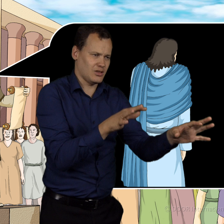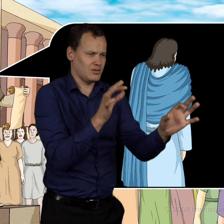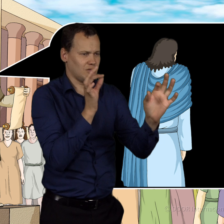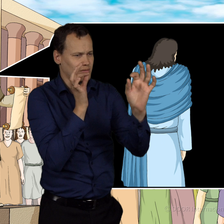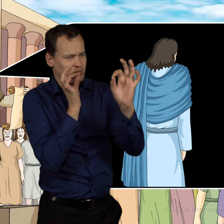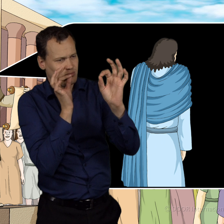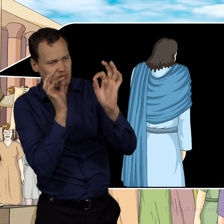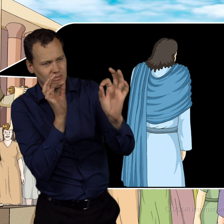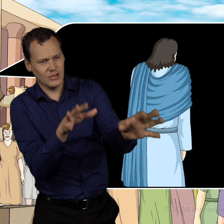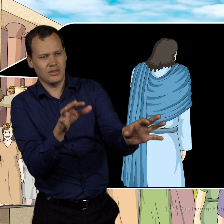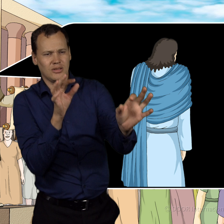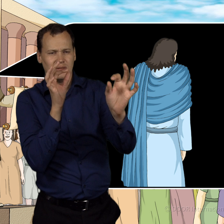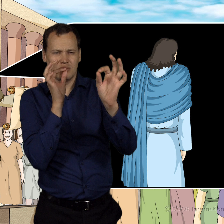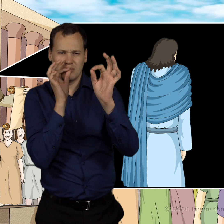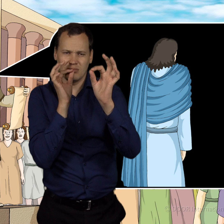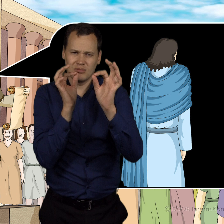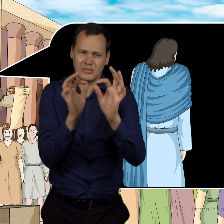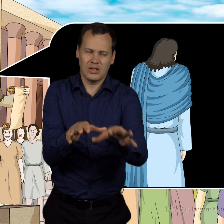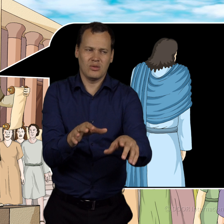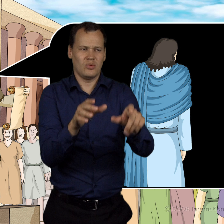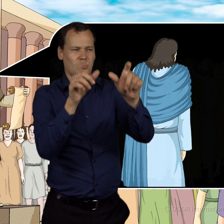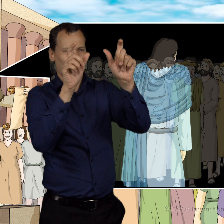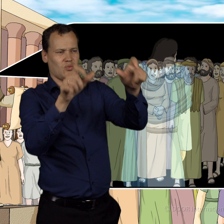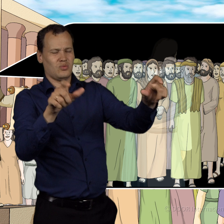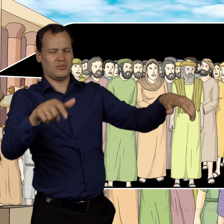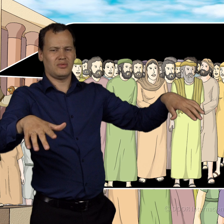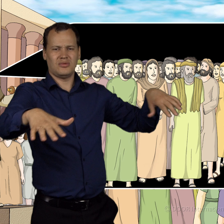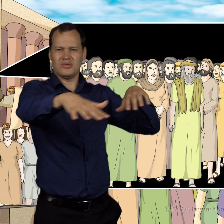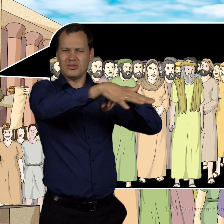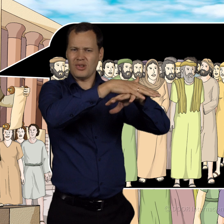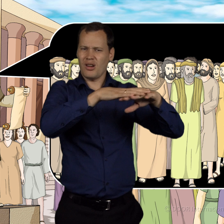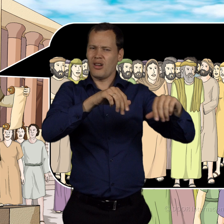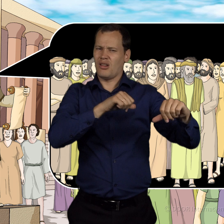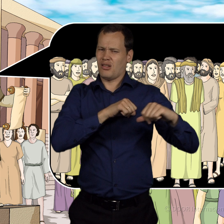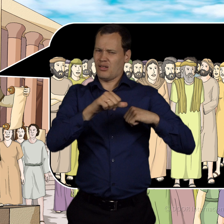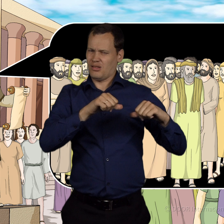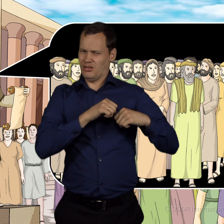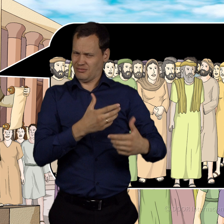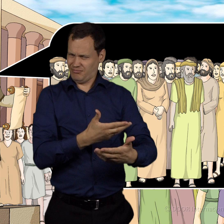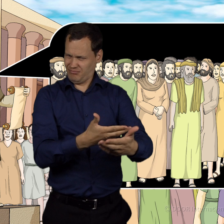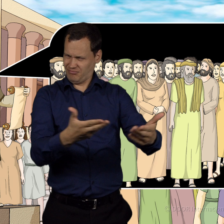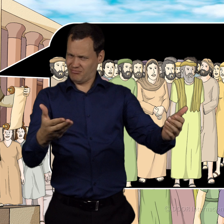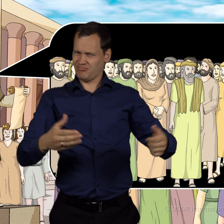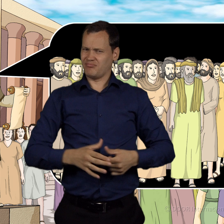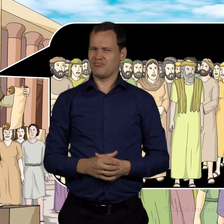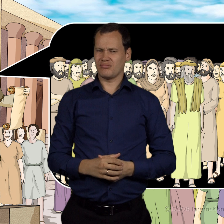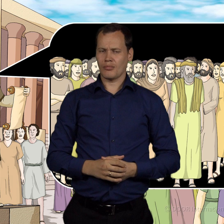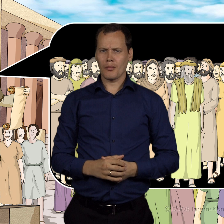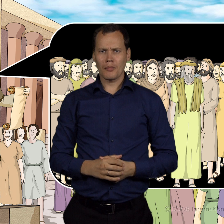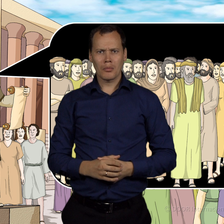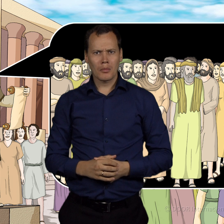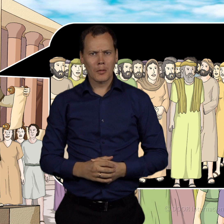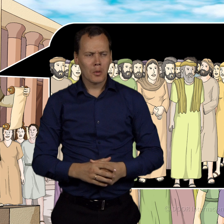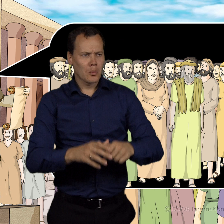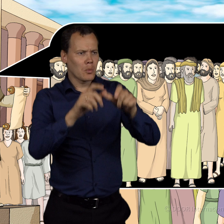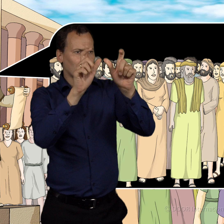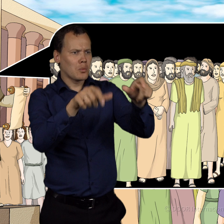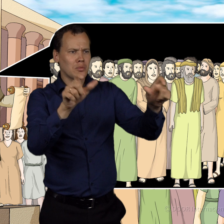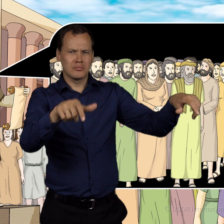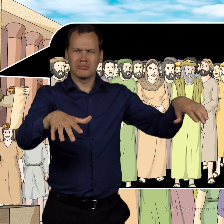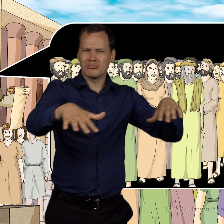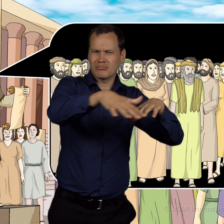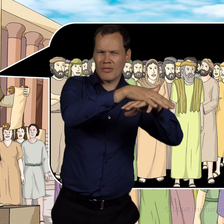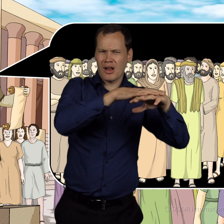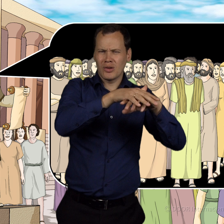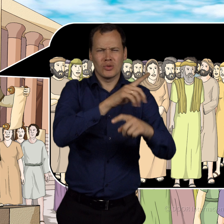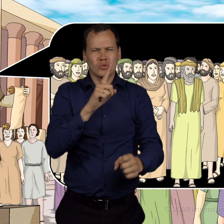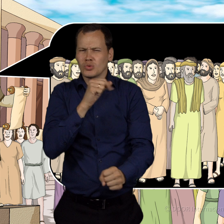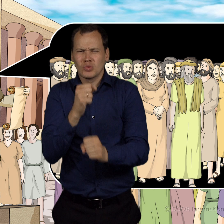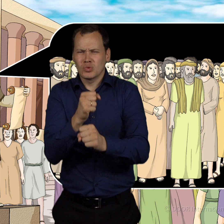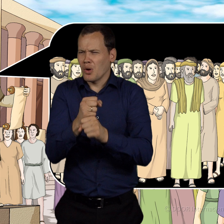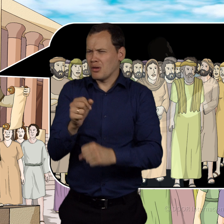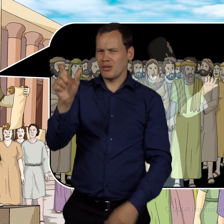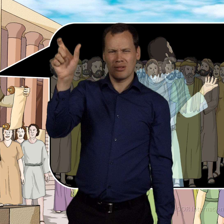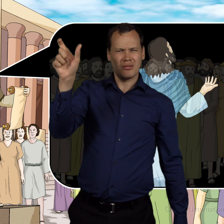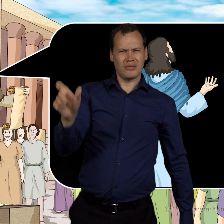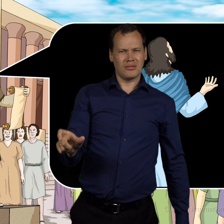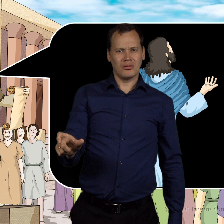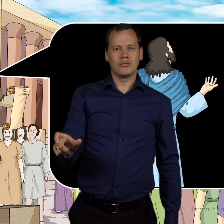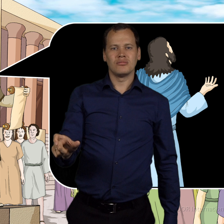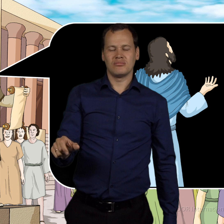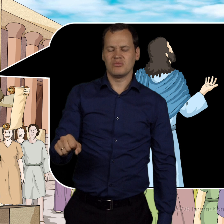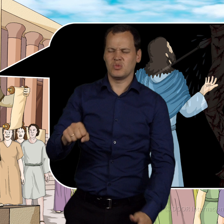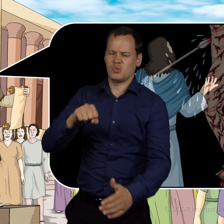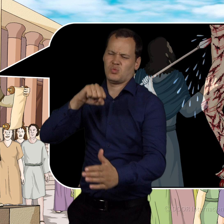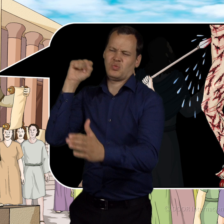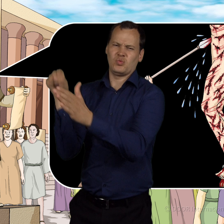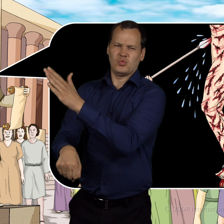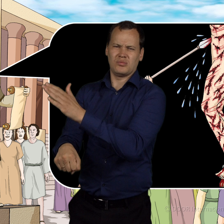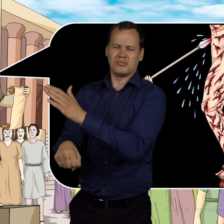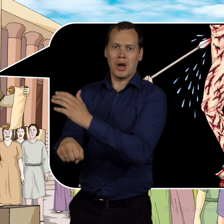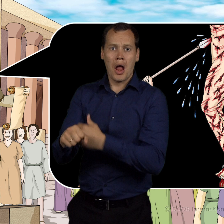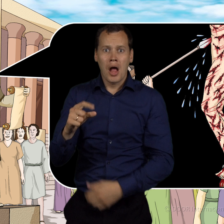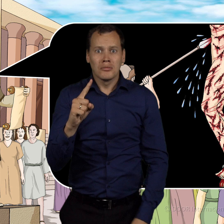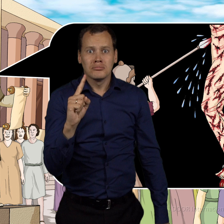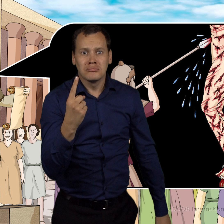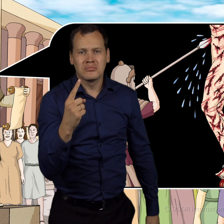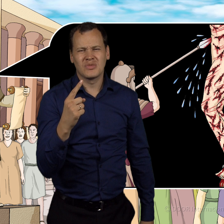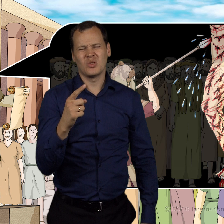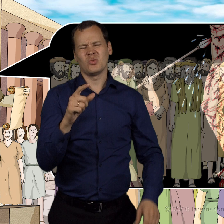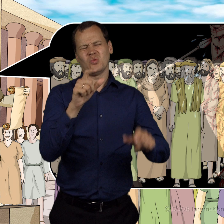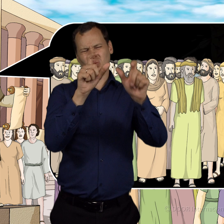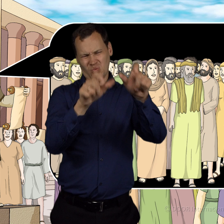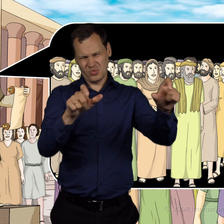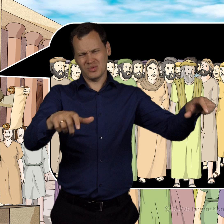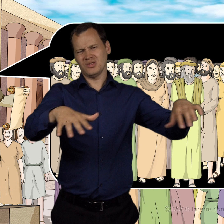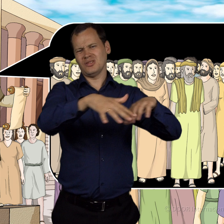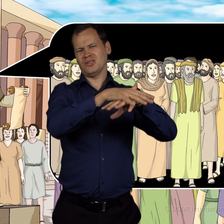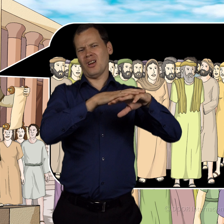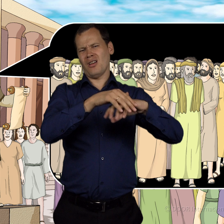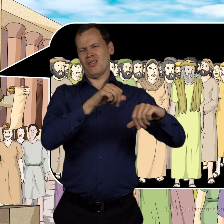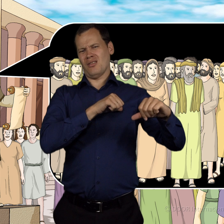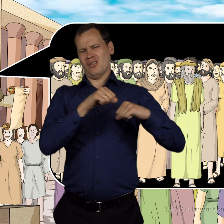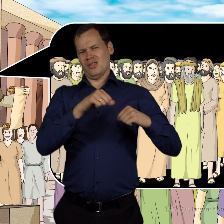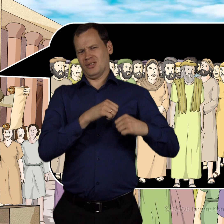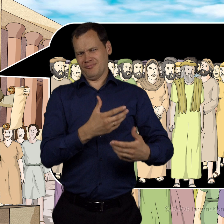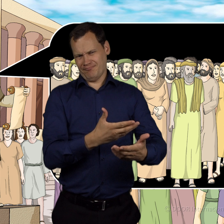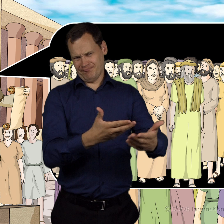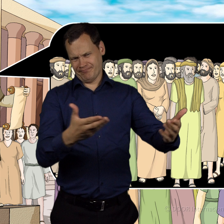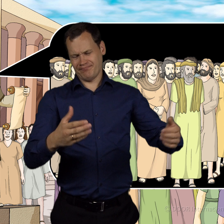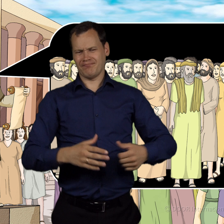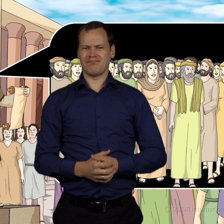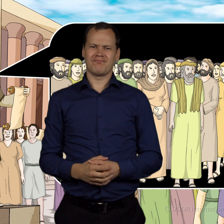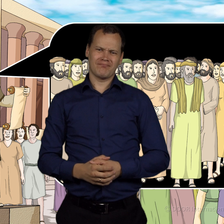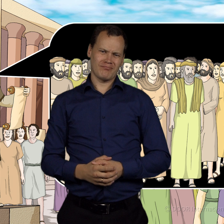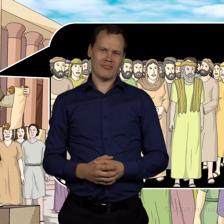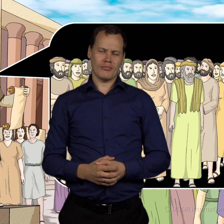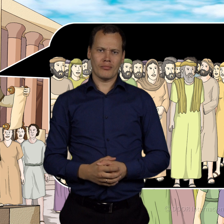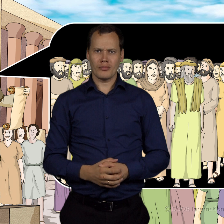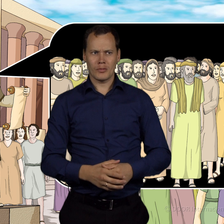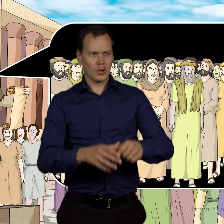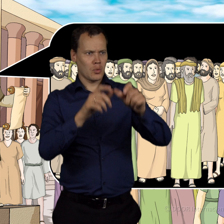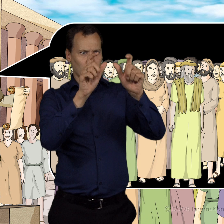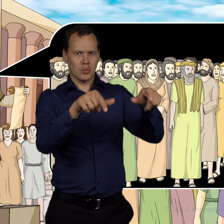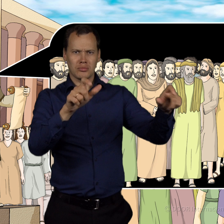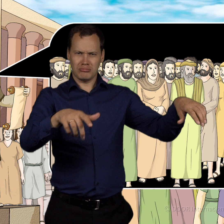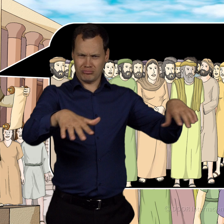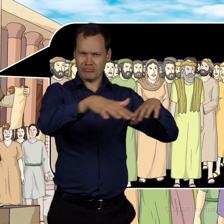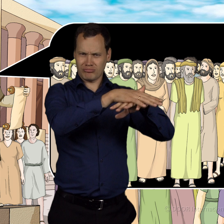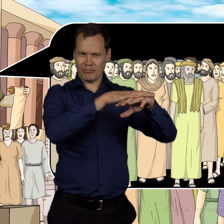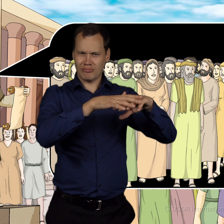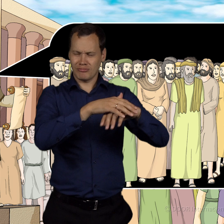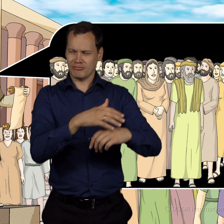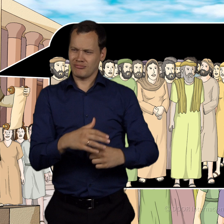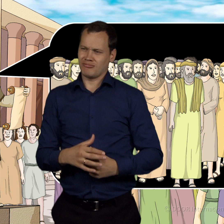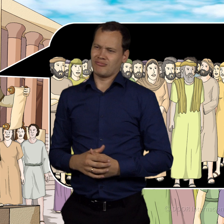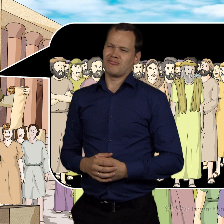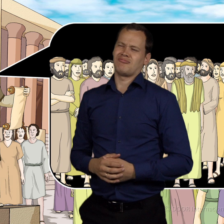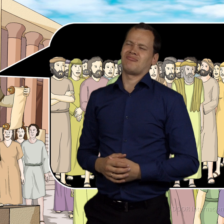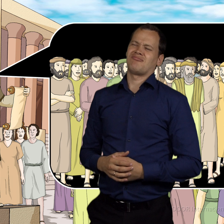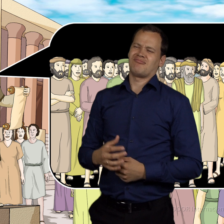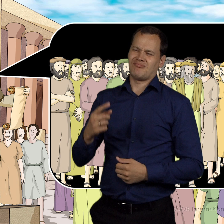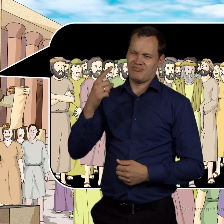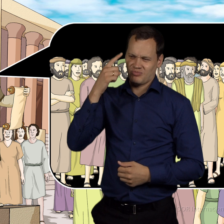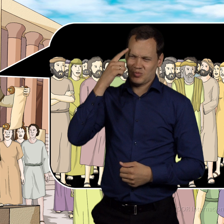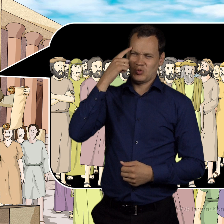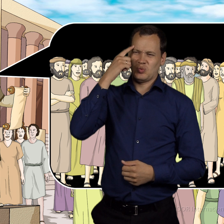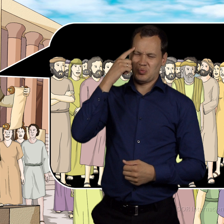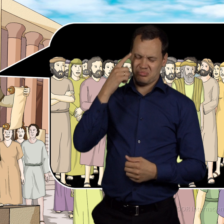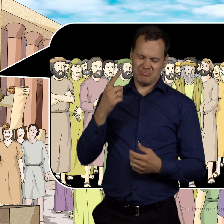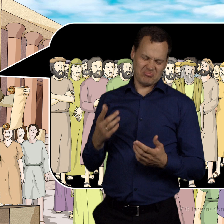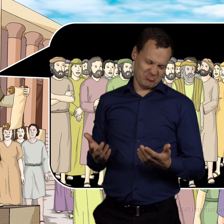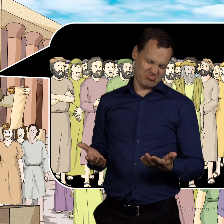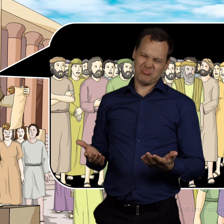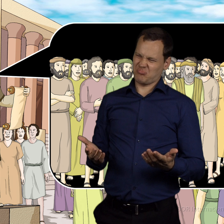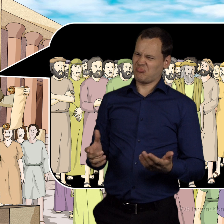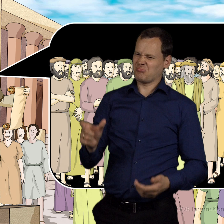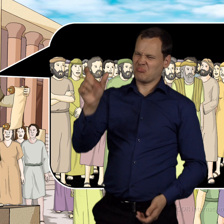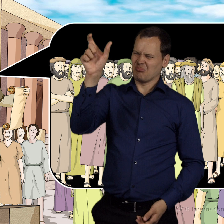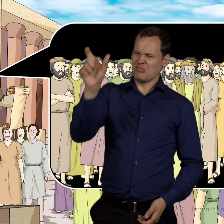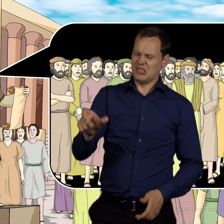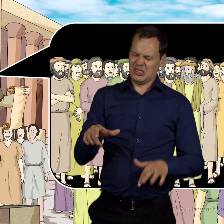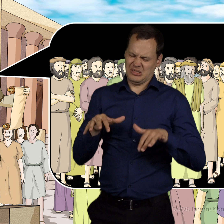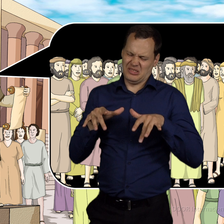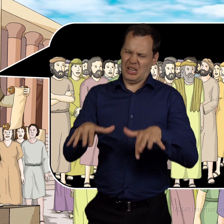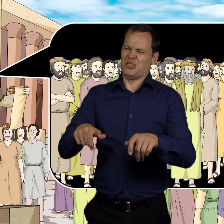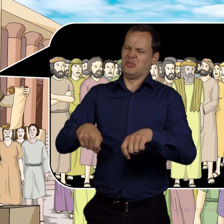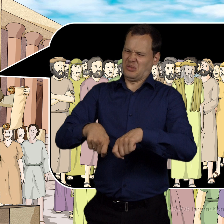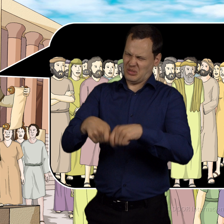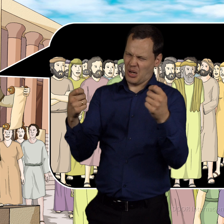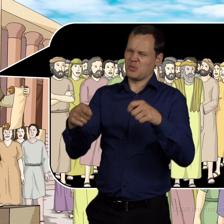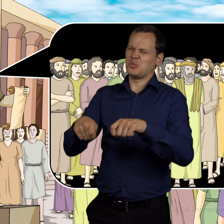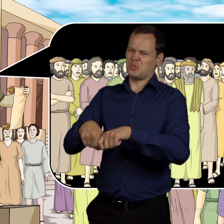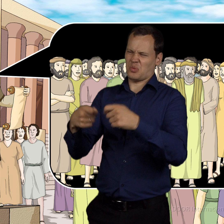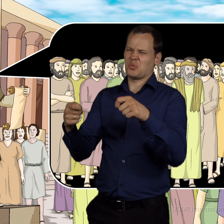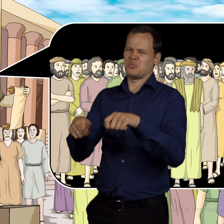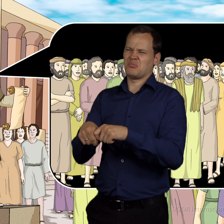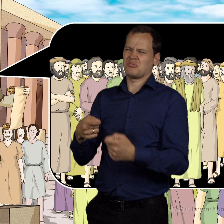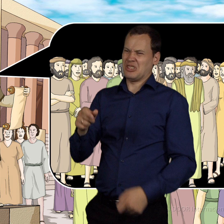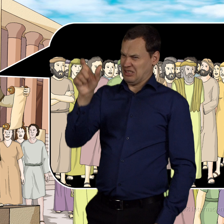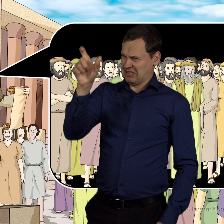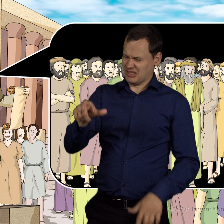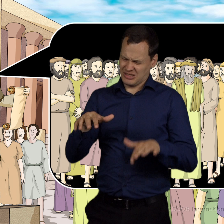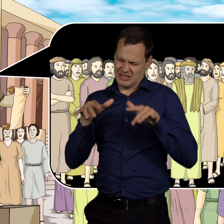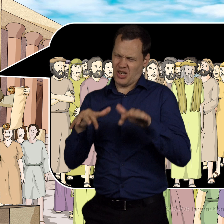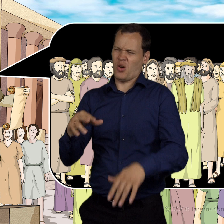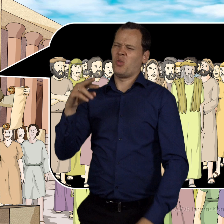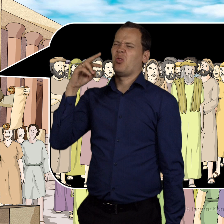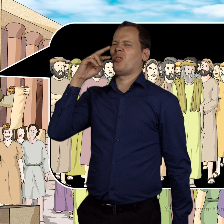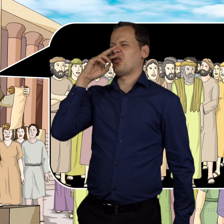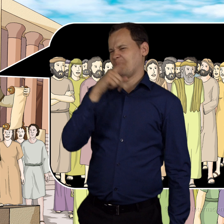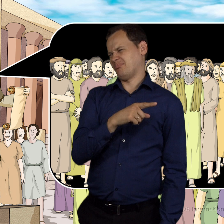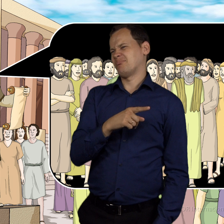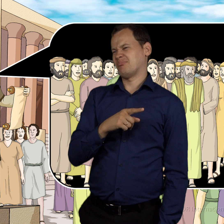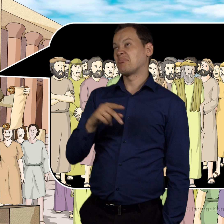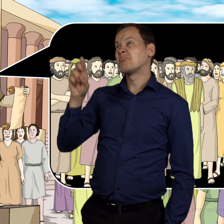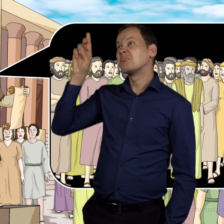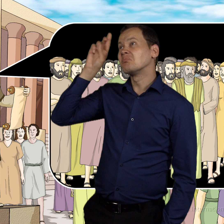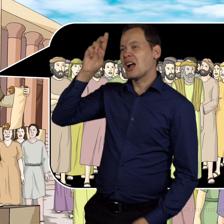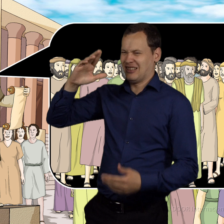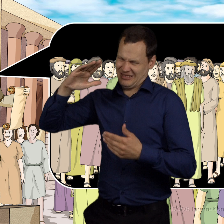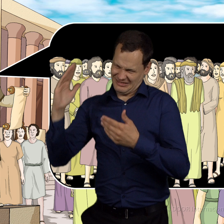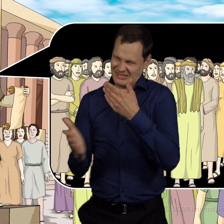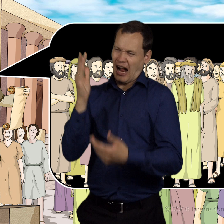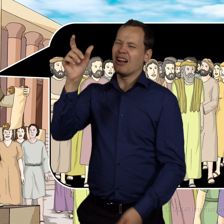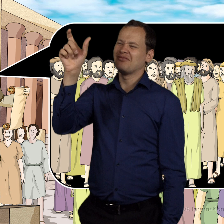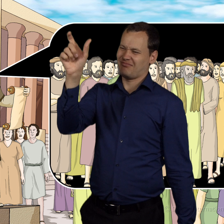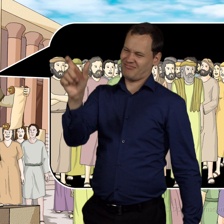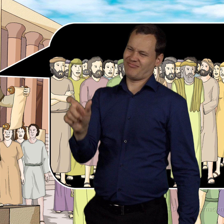By oppression and judgment He was taken away, and who can recount His descendants?